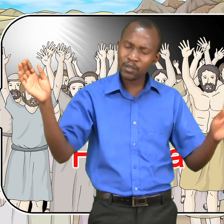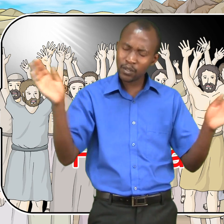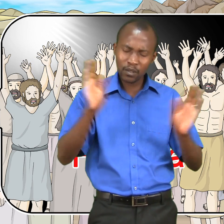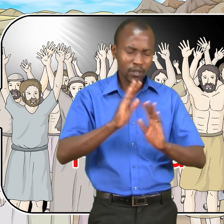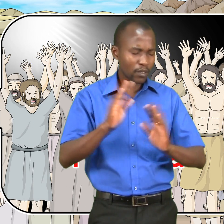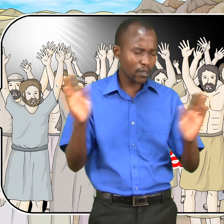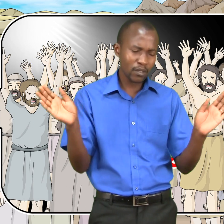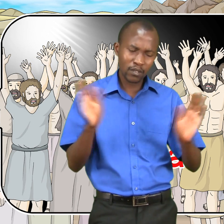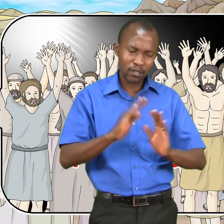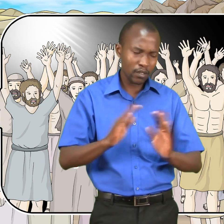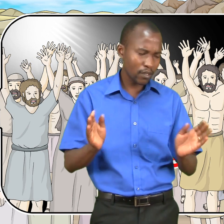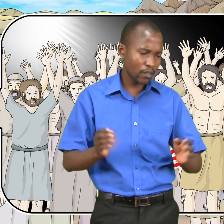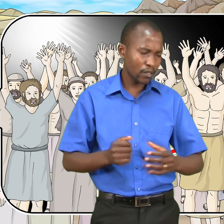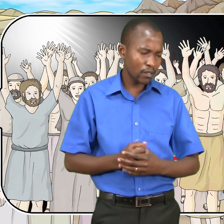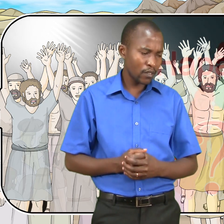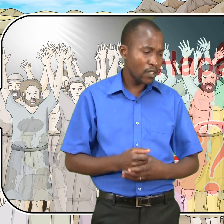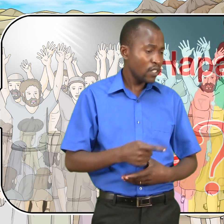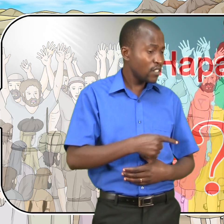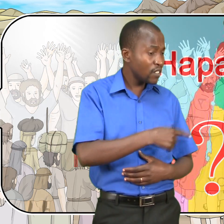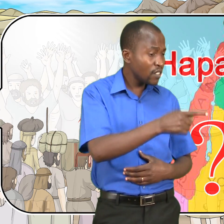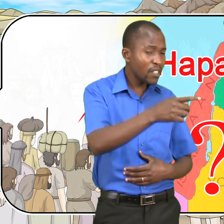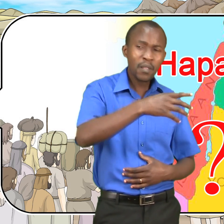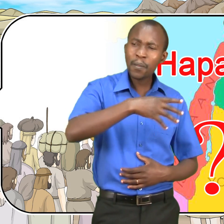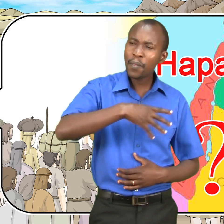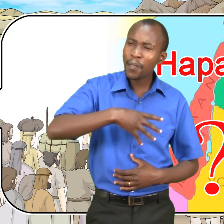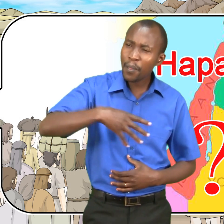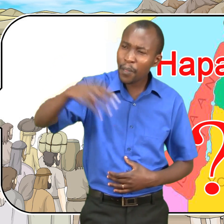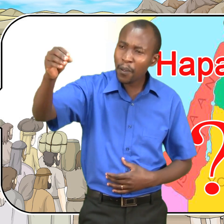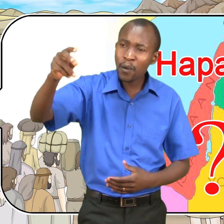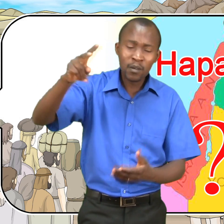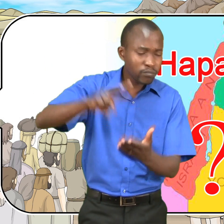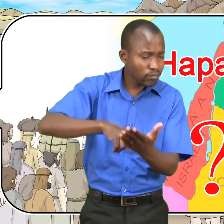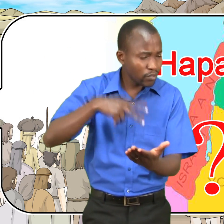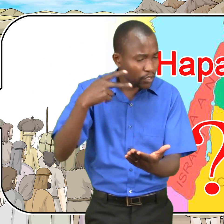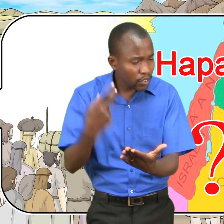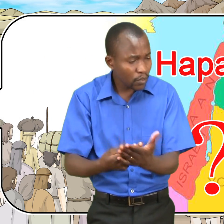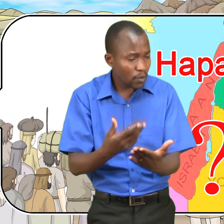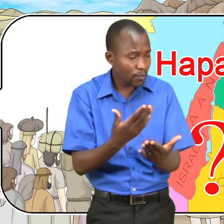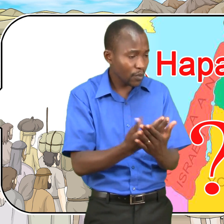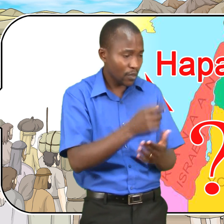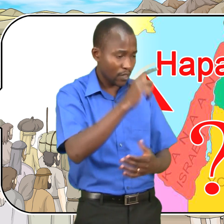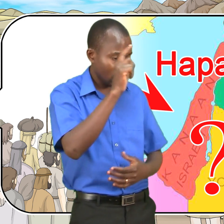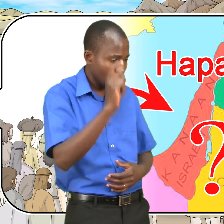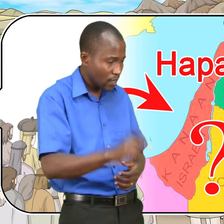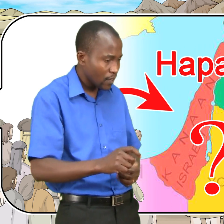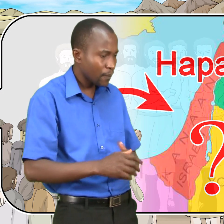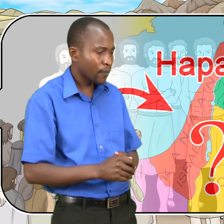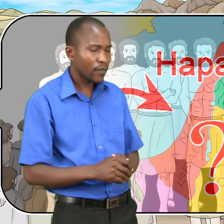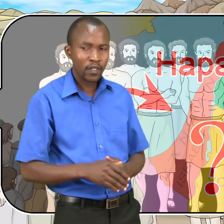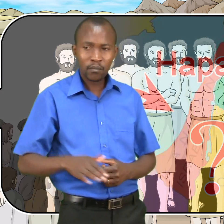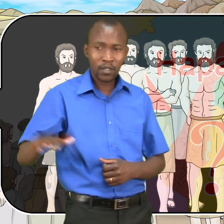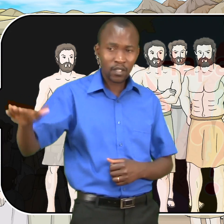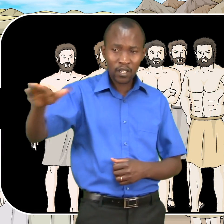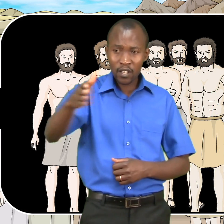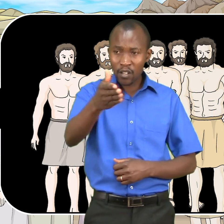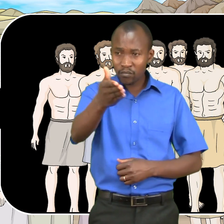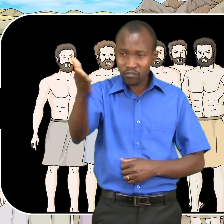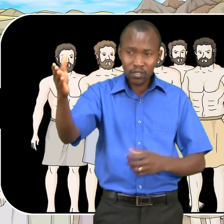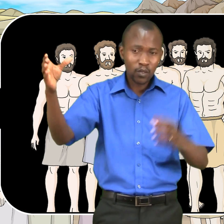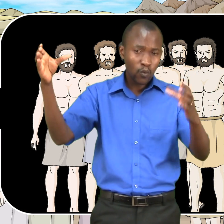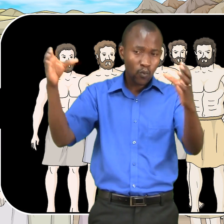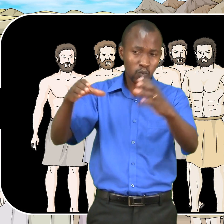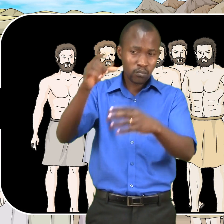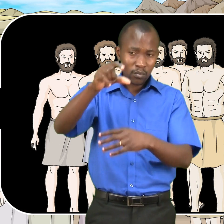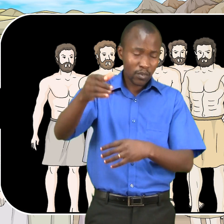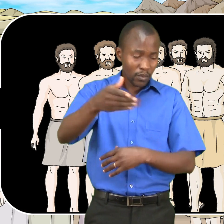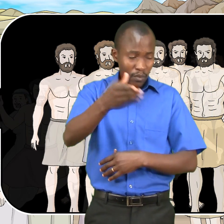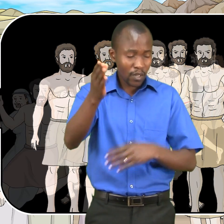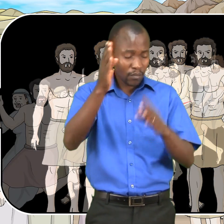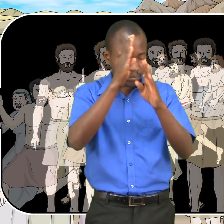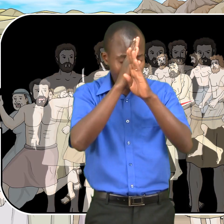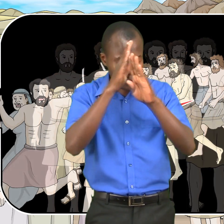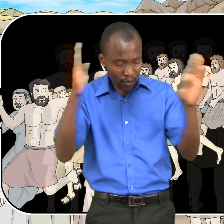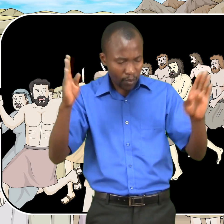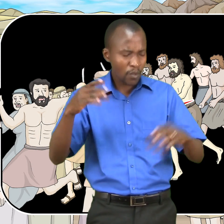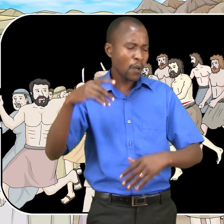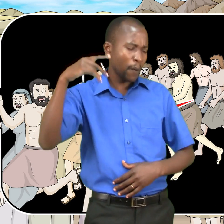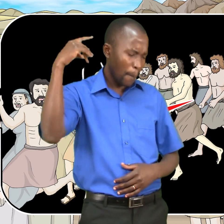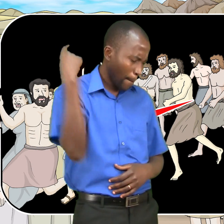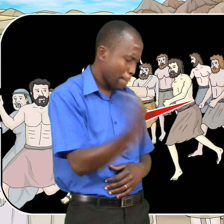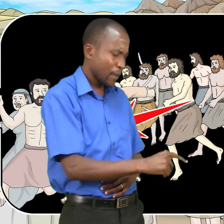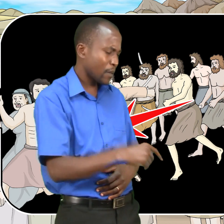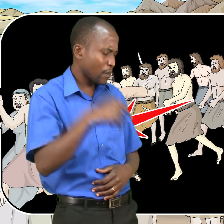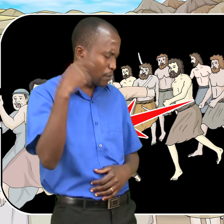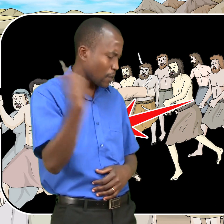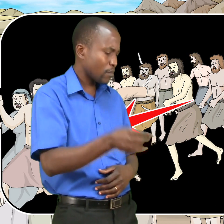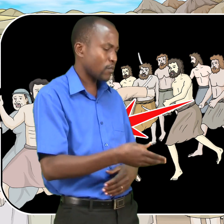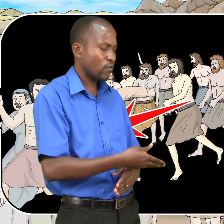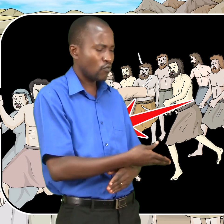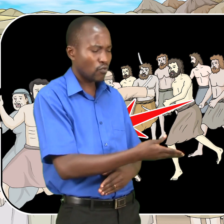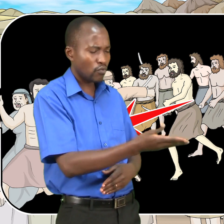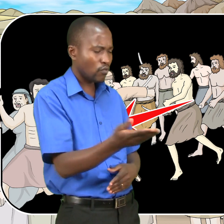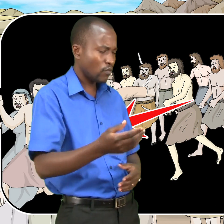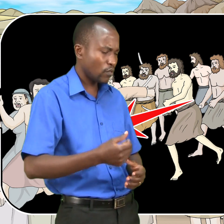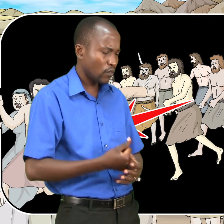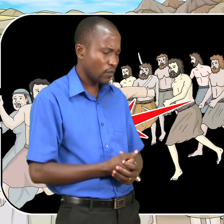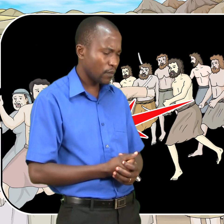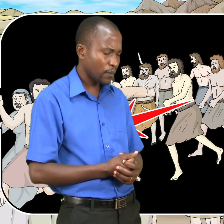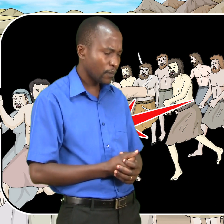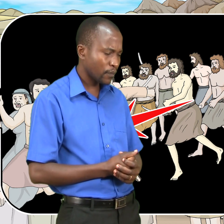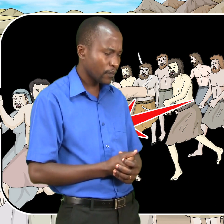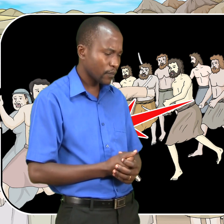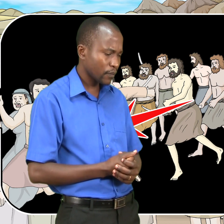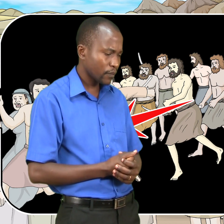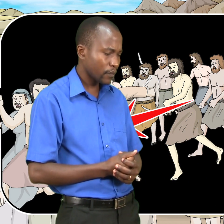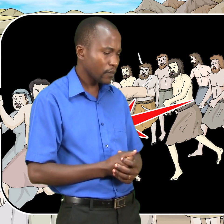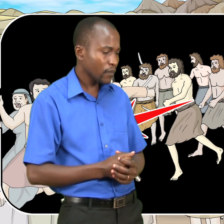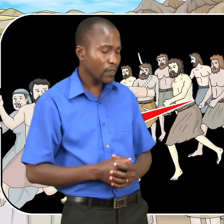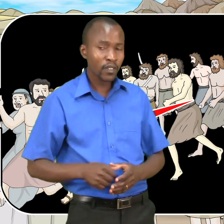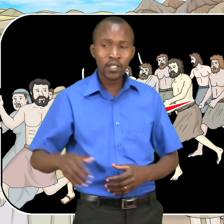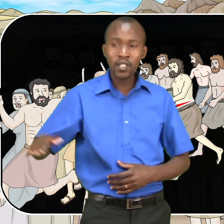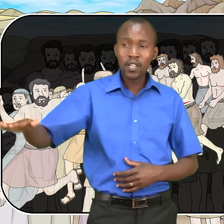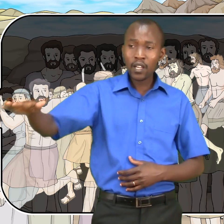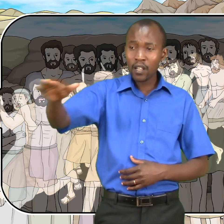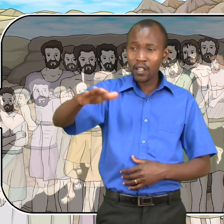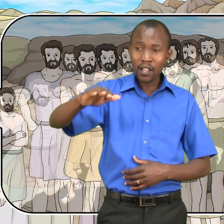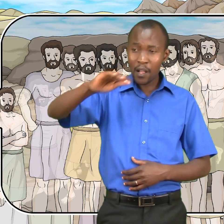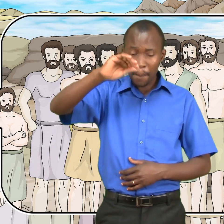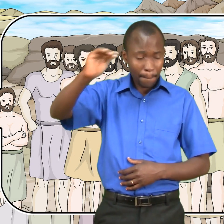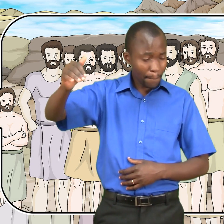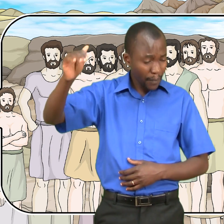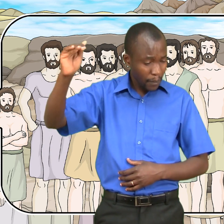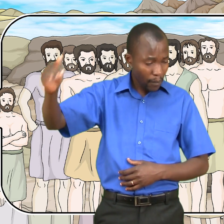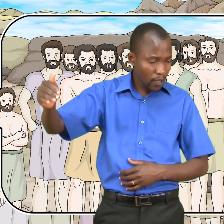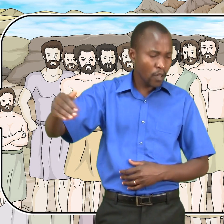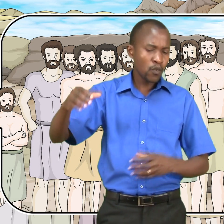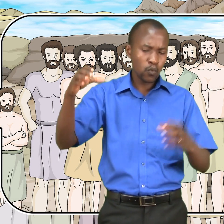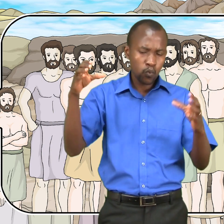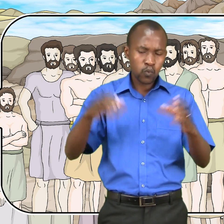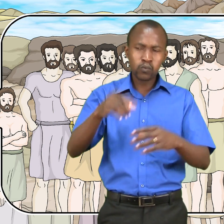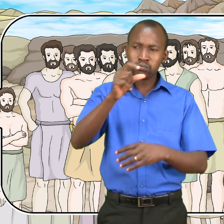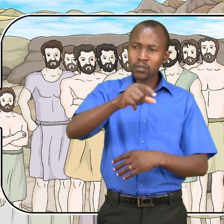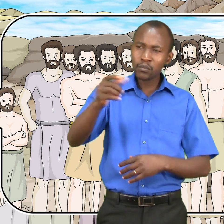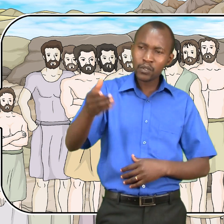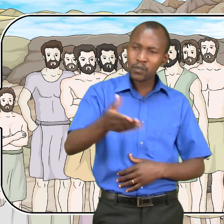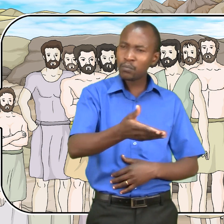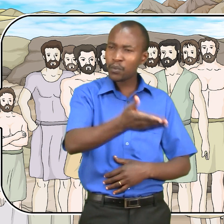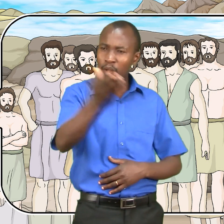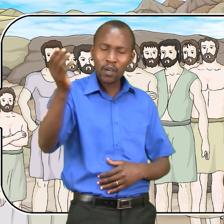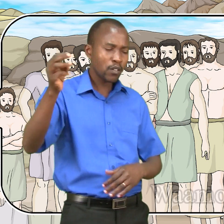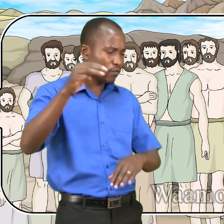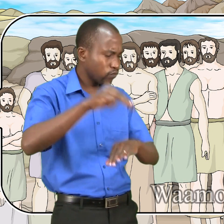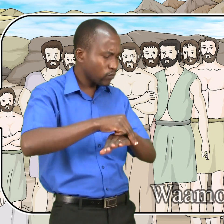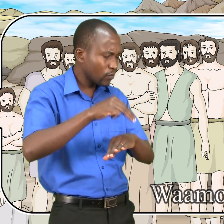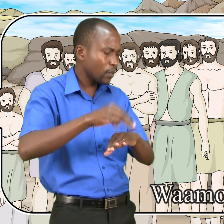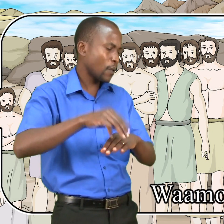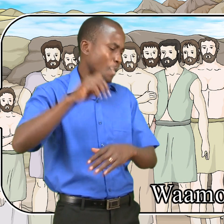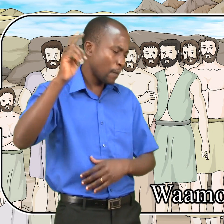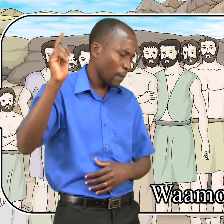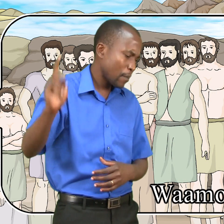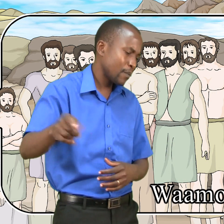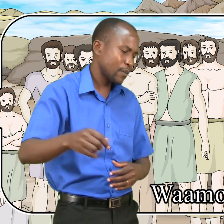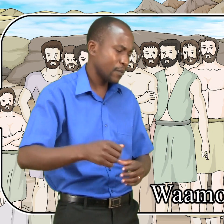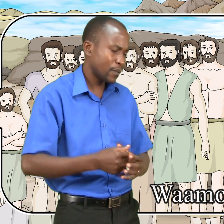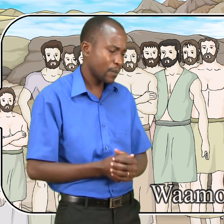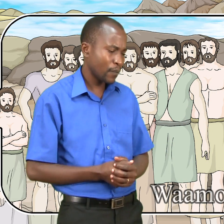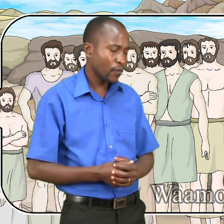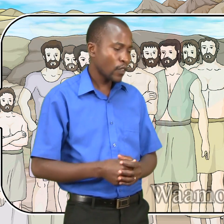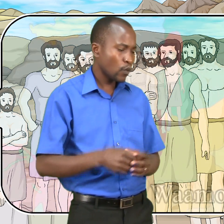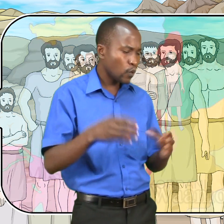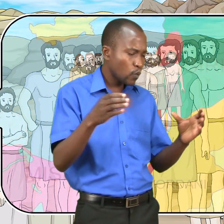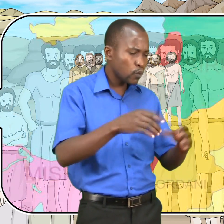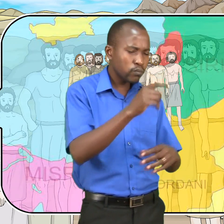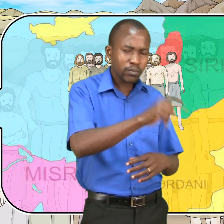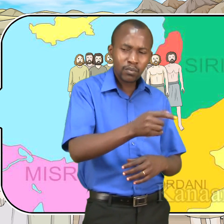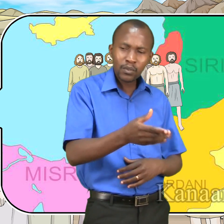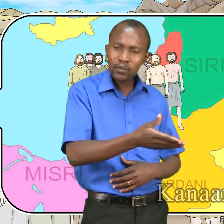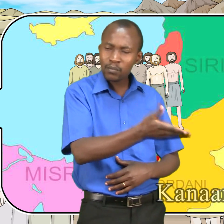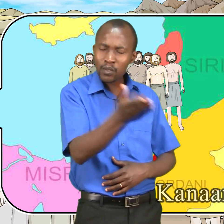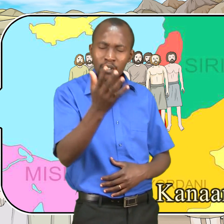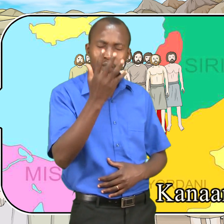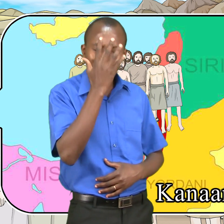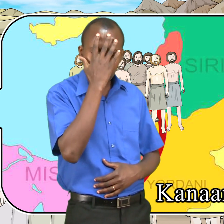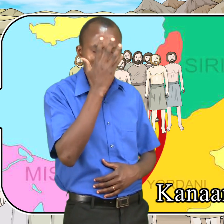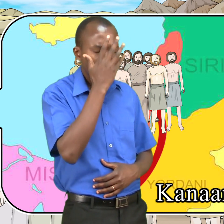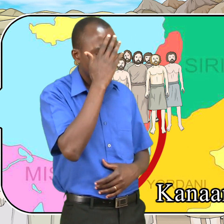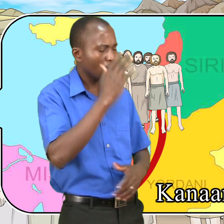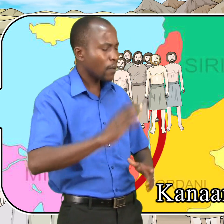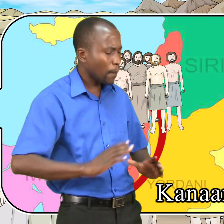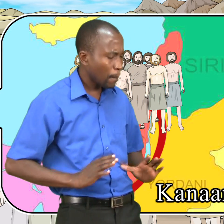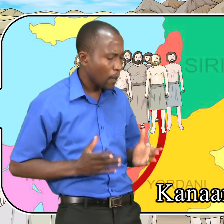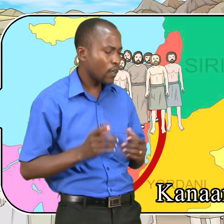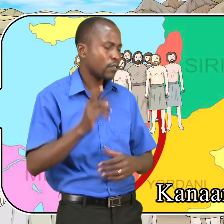Do not go up, lest you be struck down by your enemies, because the LORD is not among you.